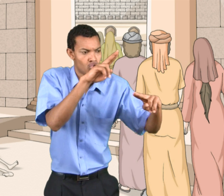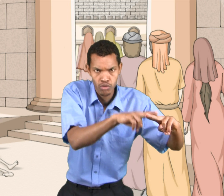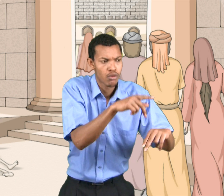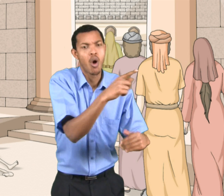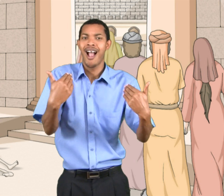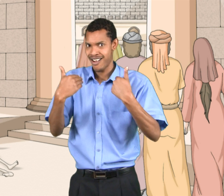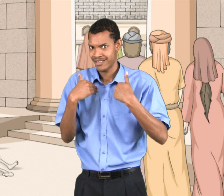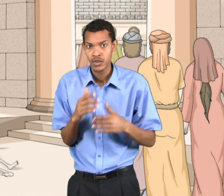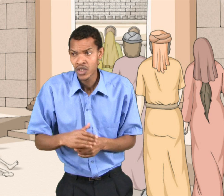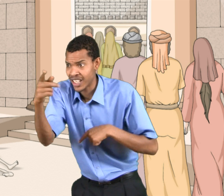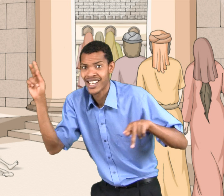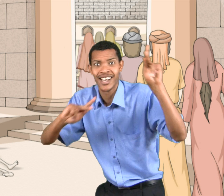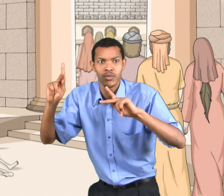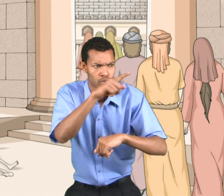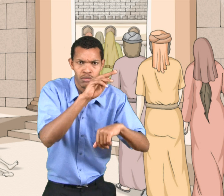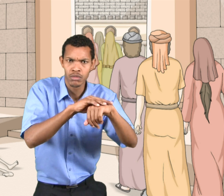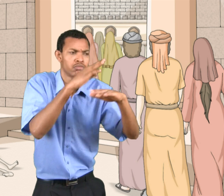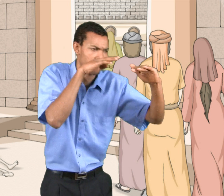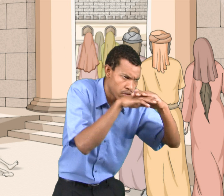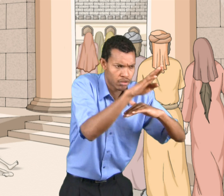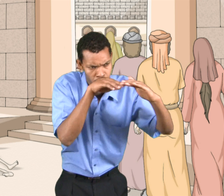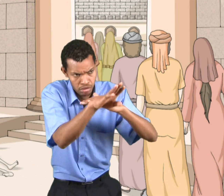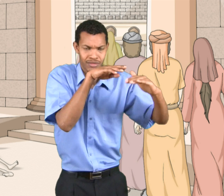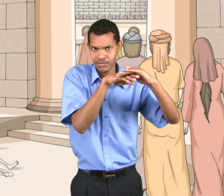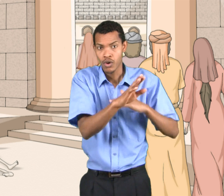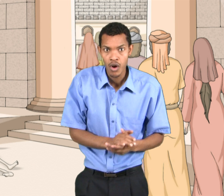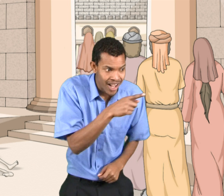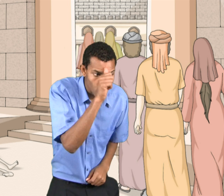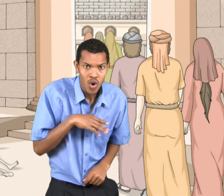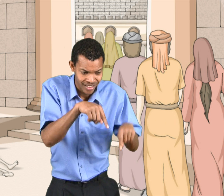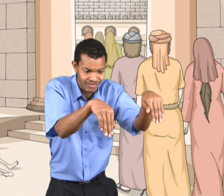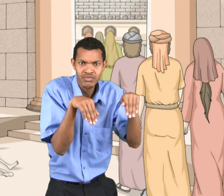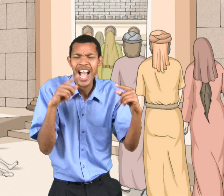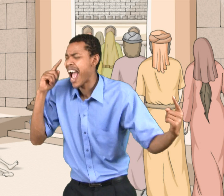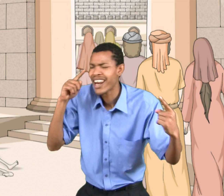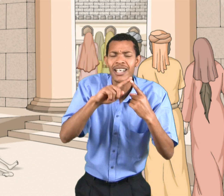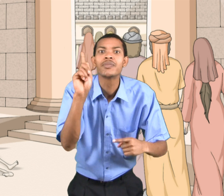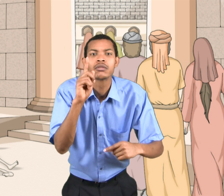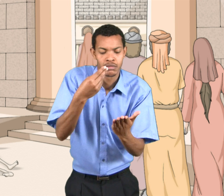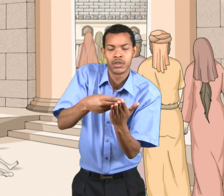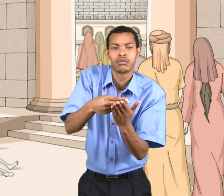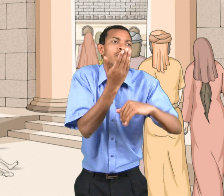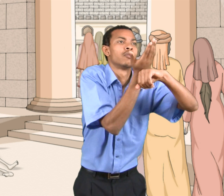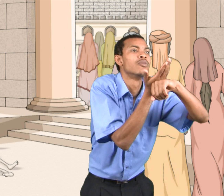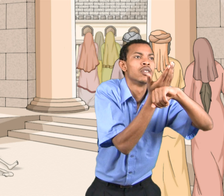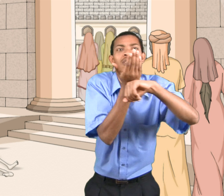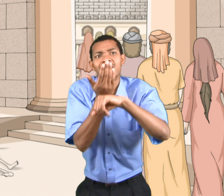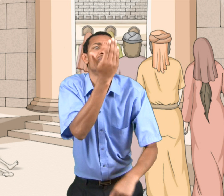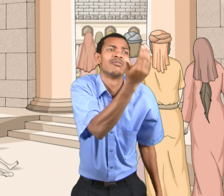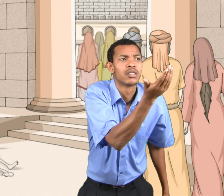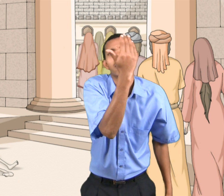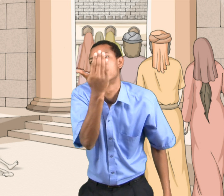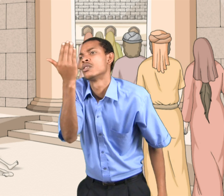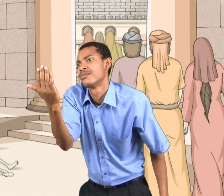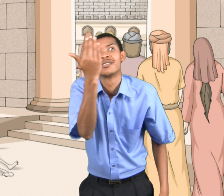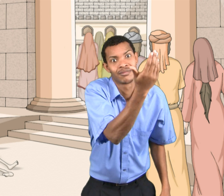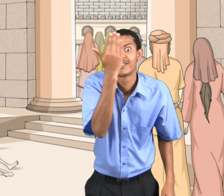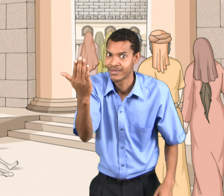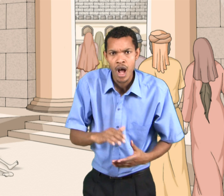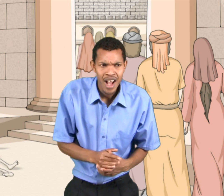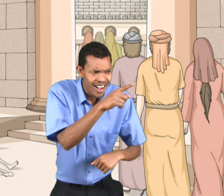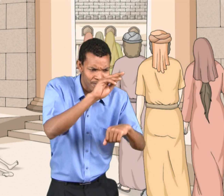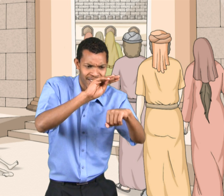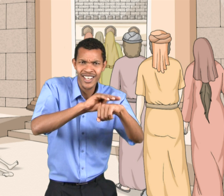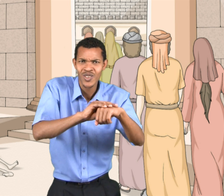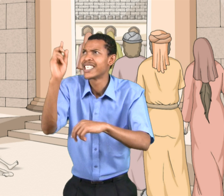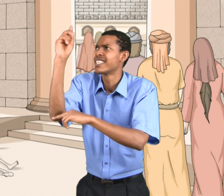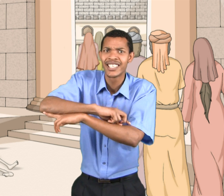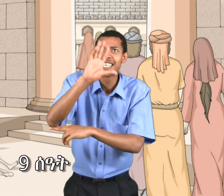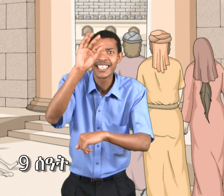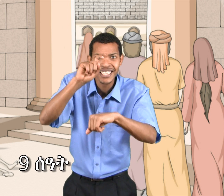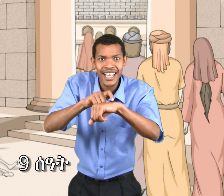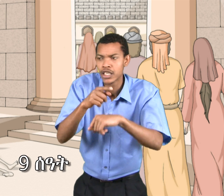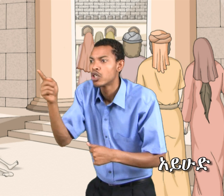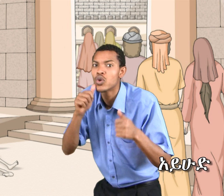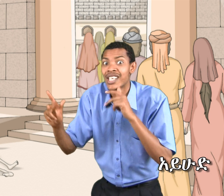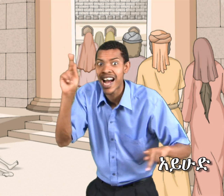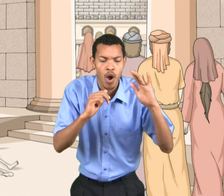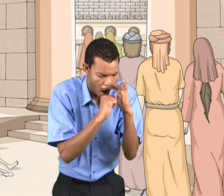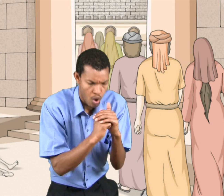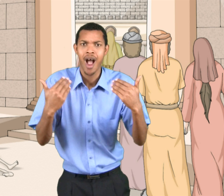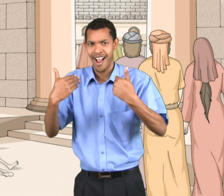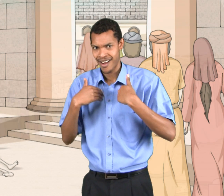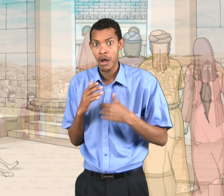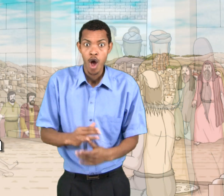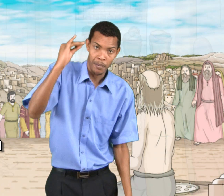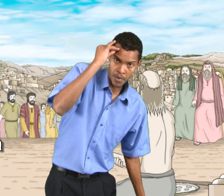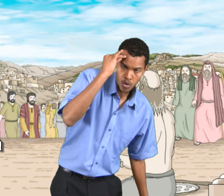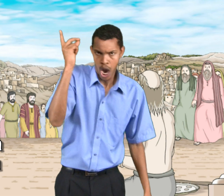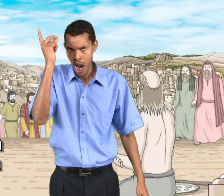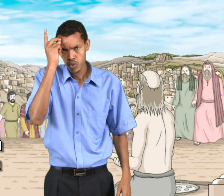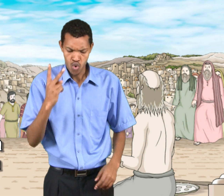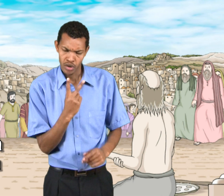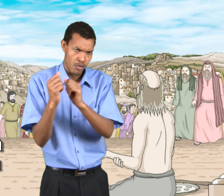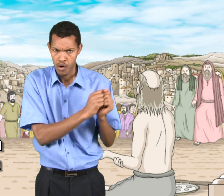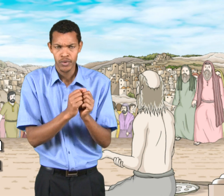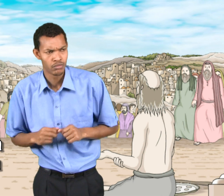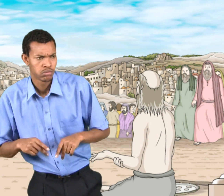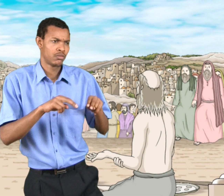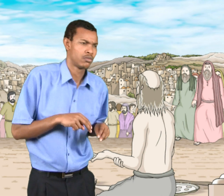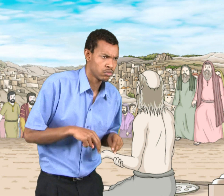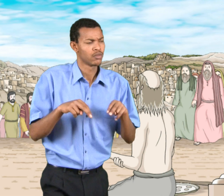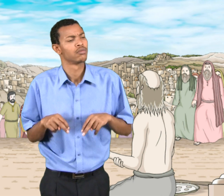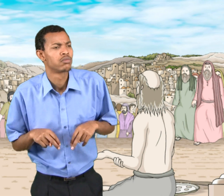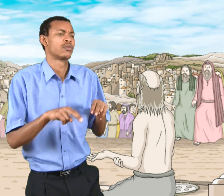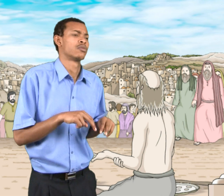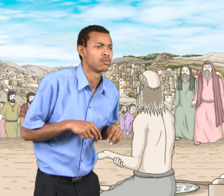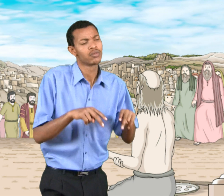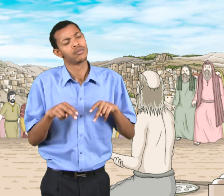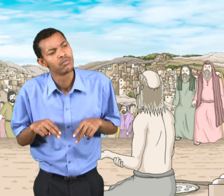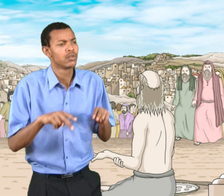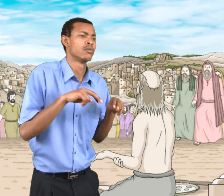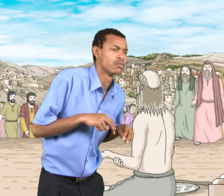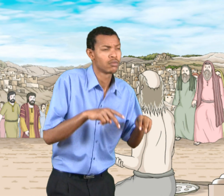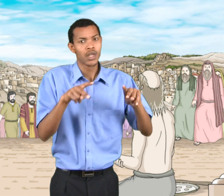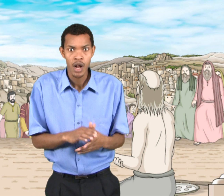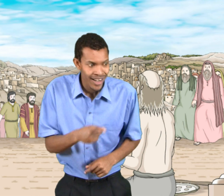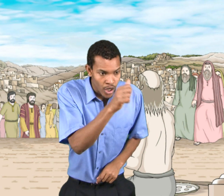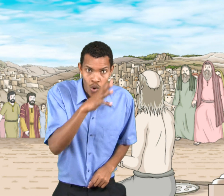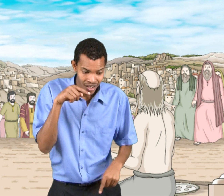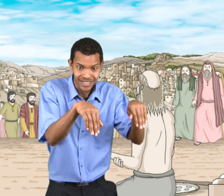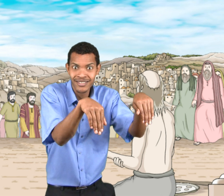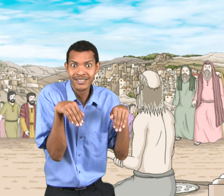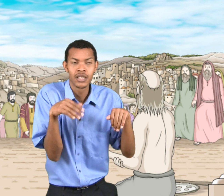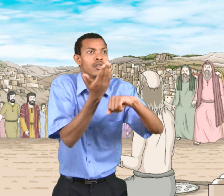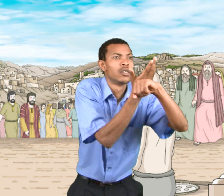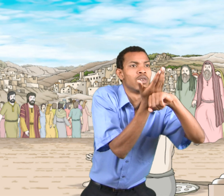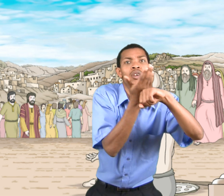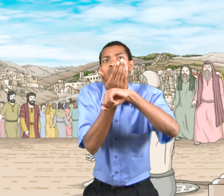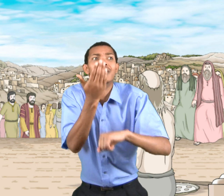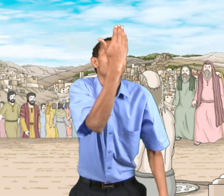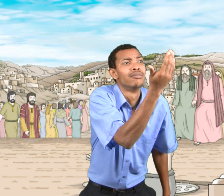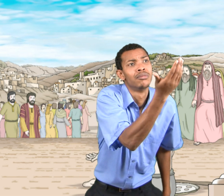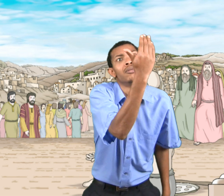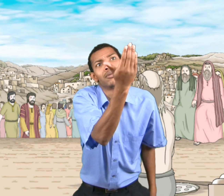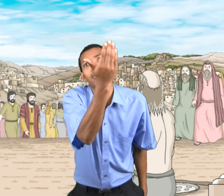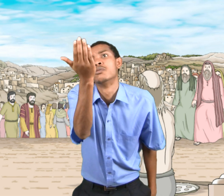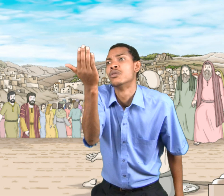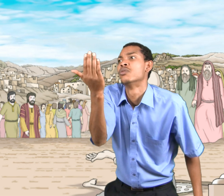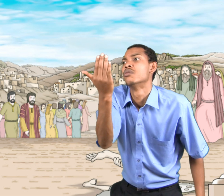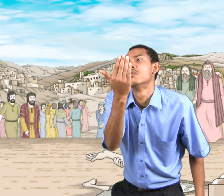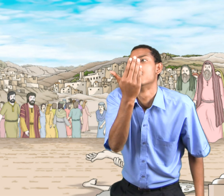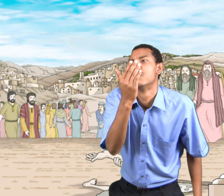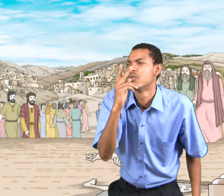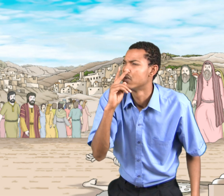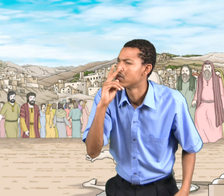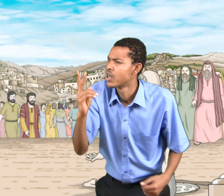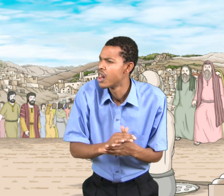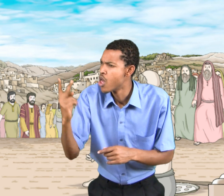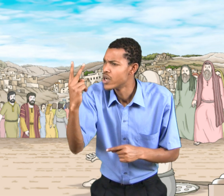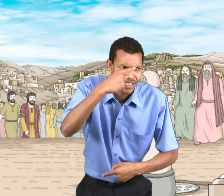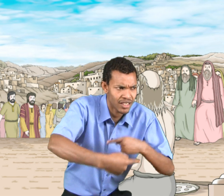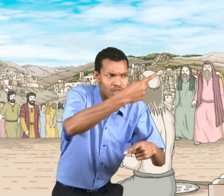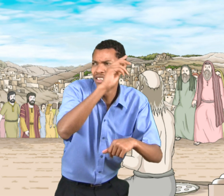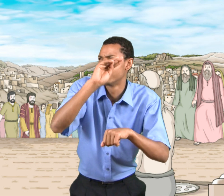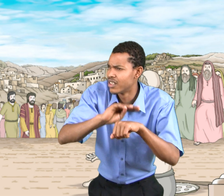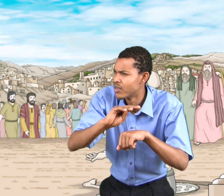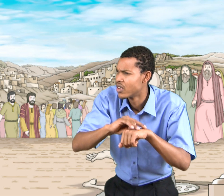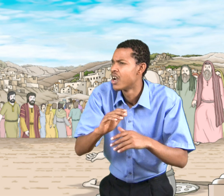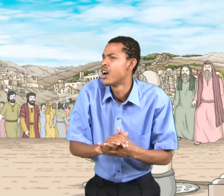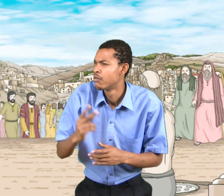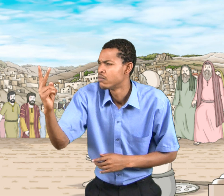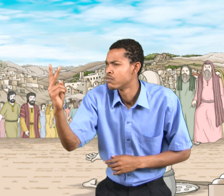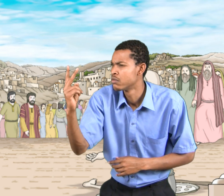When he saw Peter and John about to enter, he asked them for money. Peter looked directly at him, as did John. “Look at us!” said Peter.